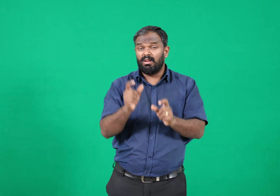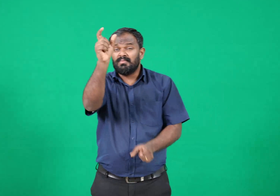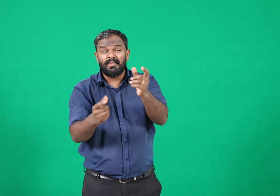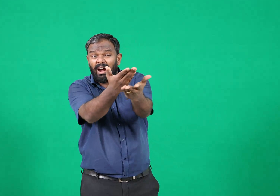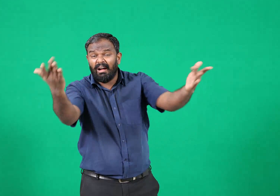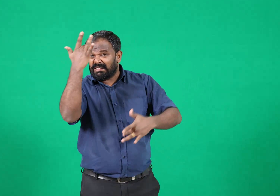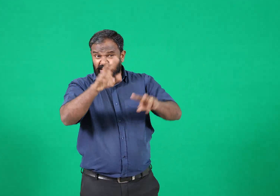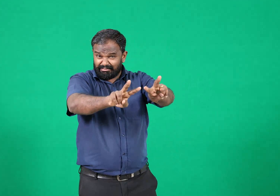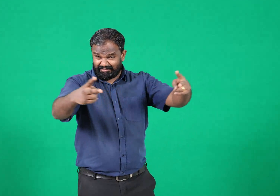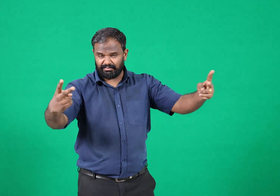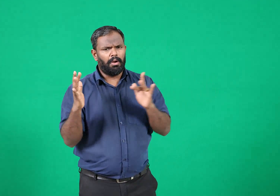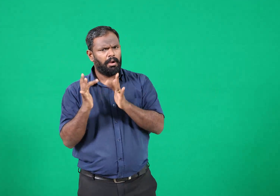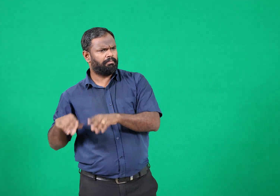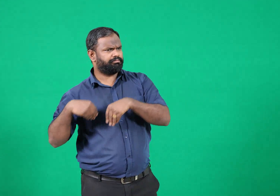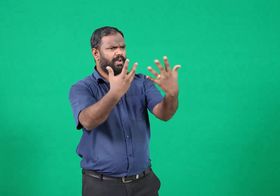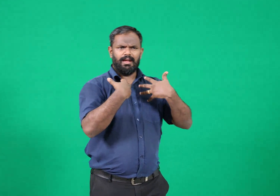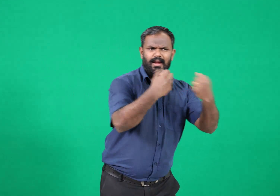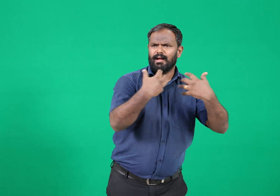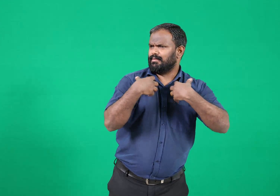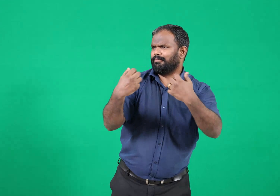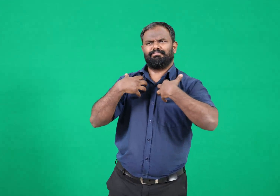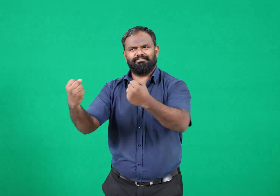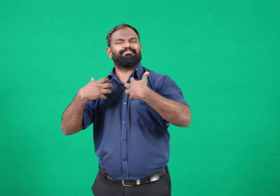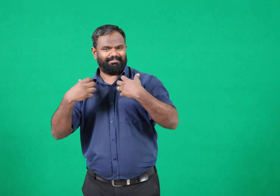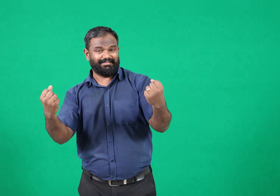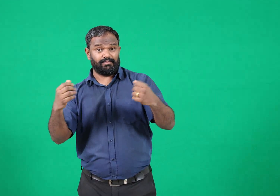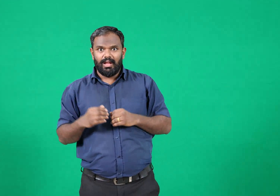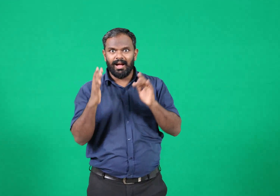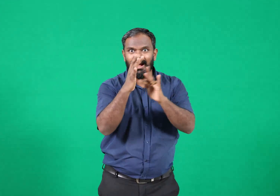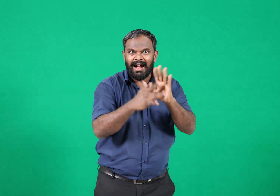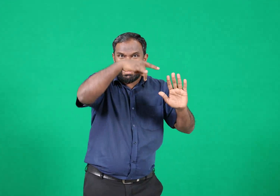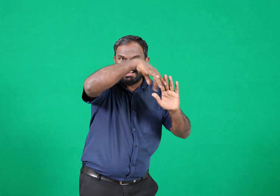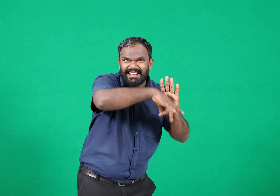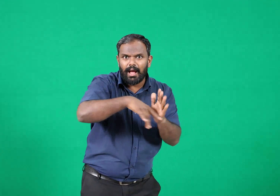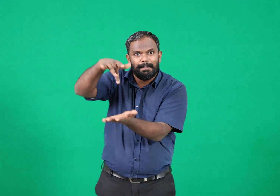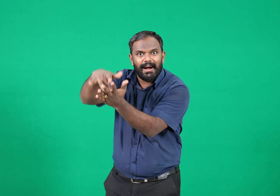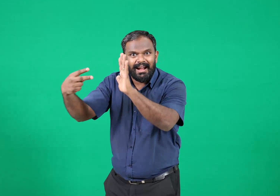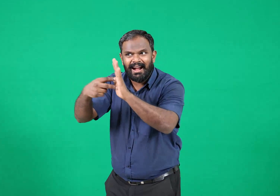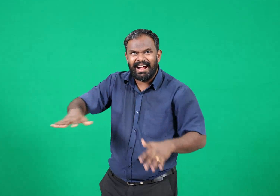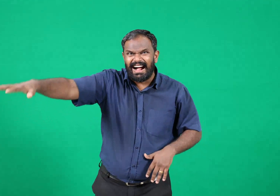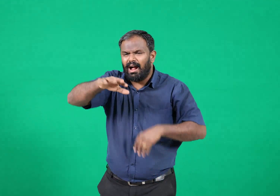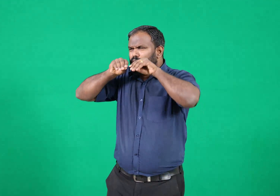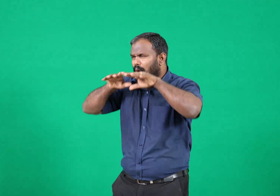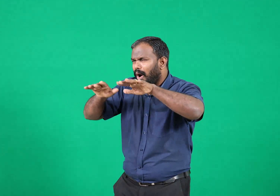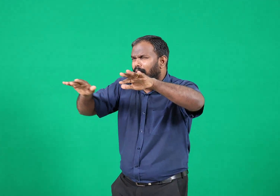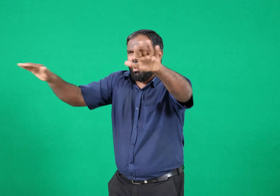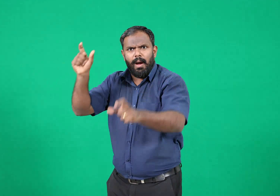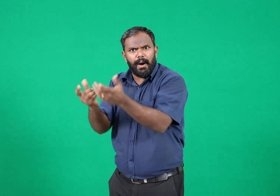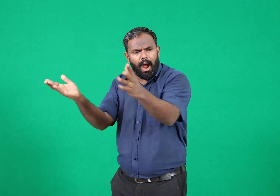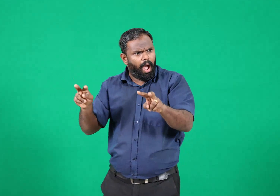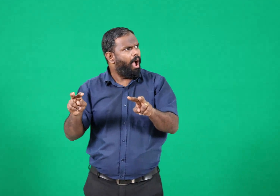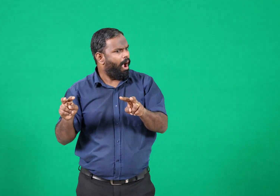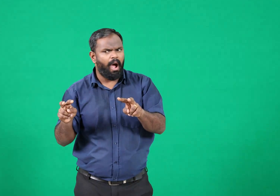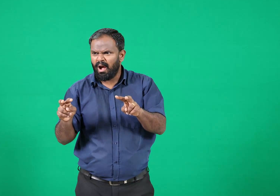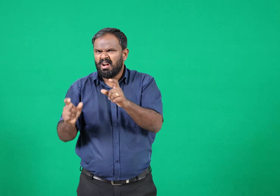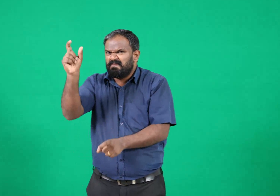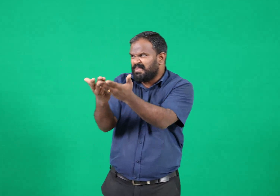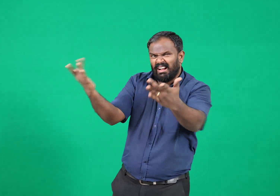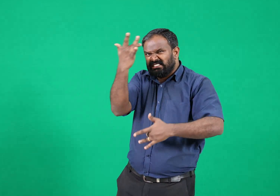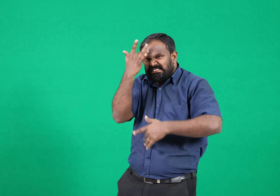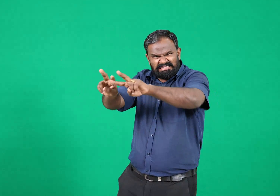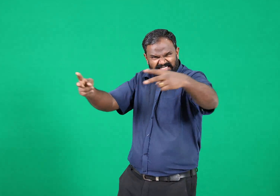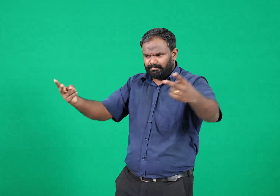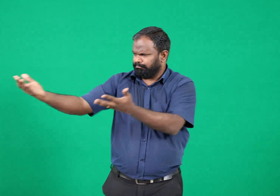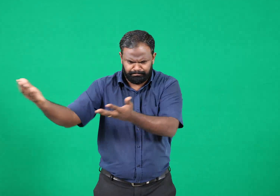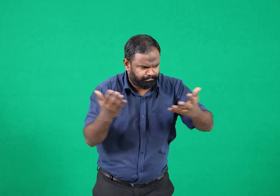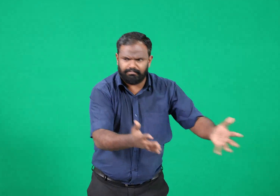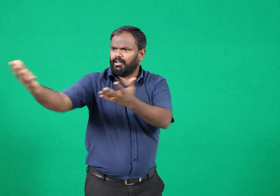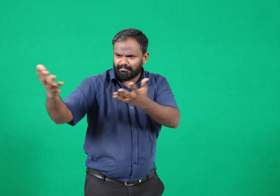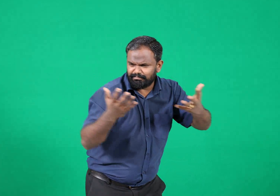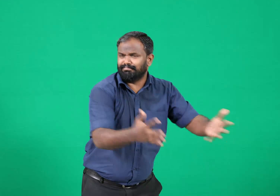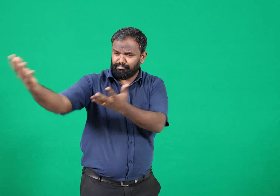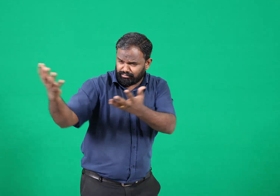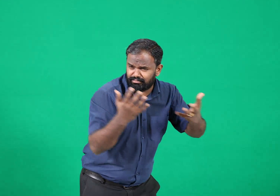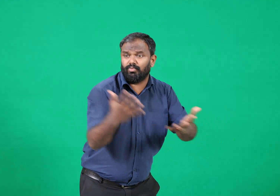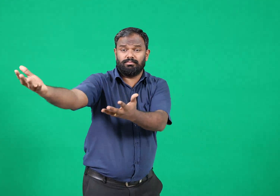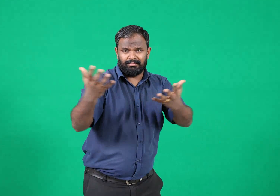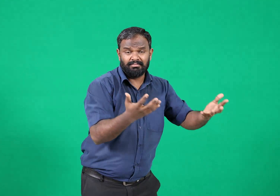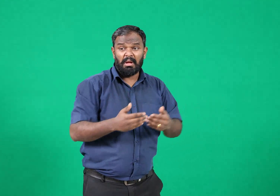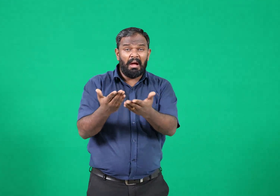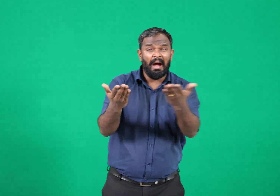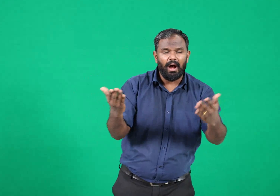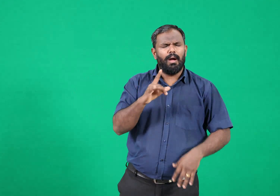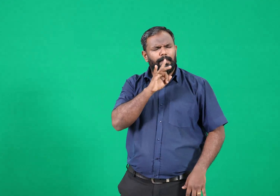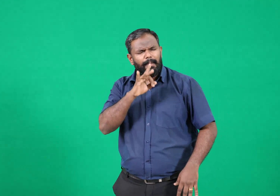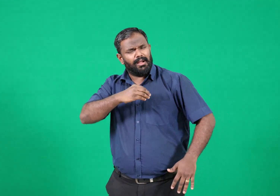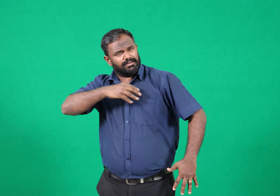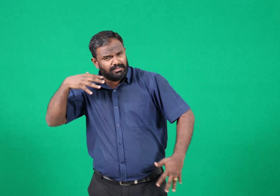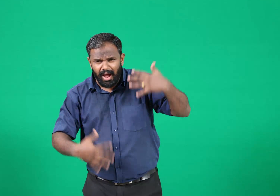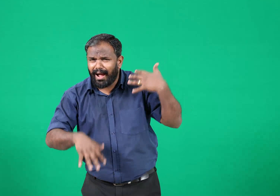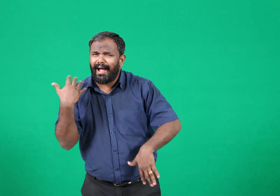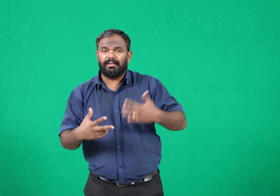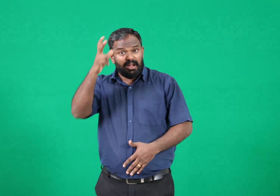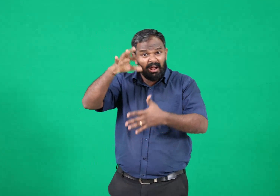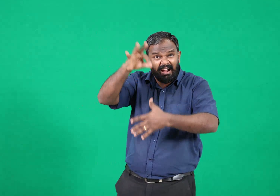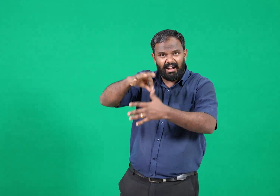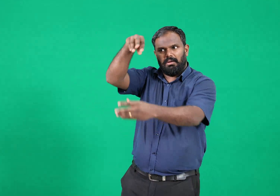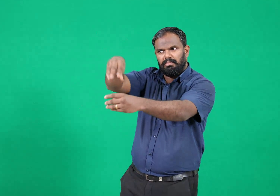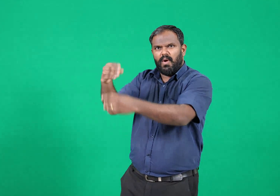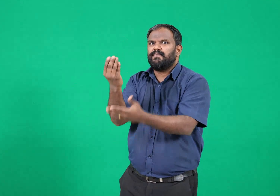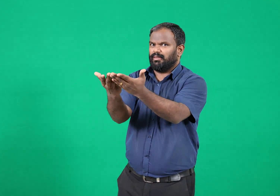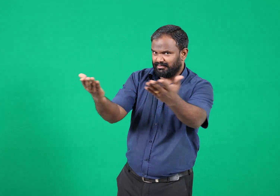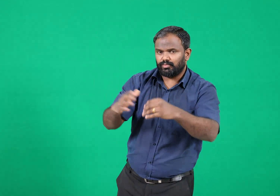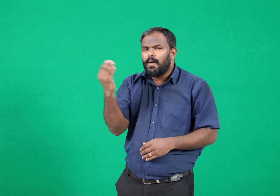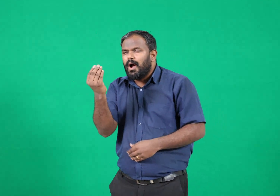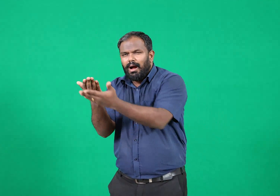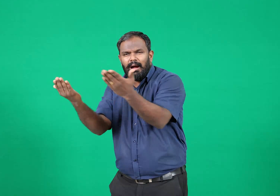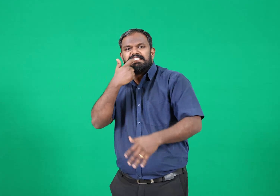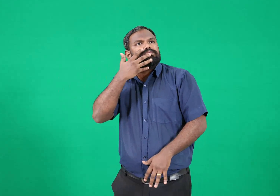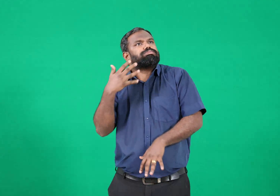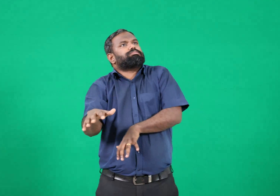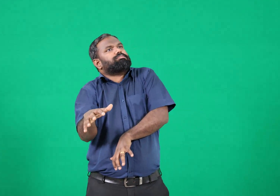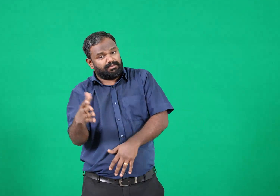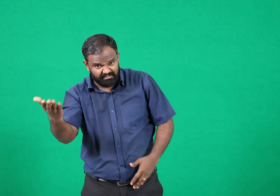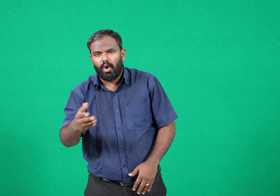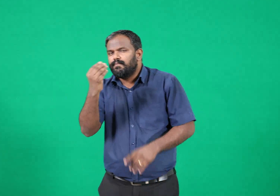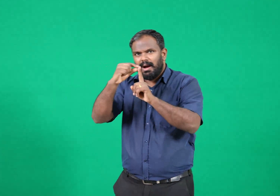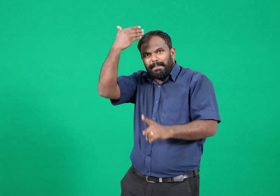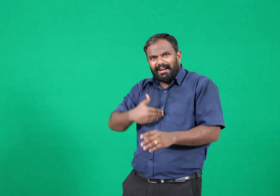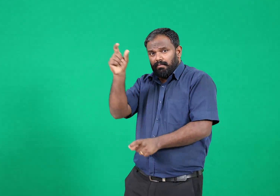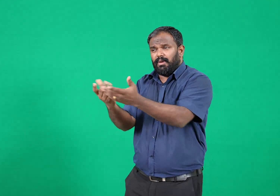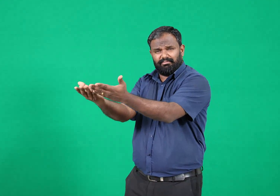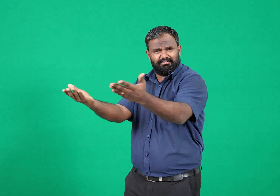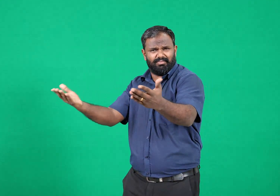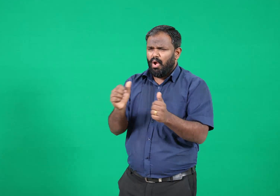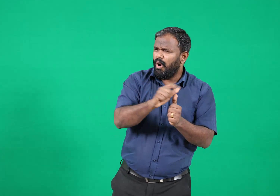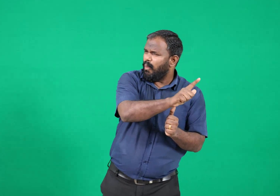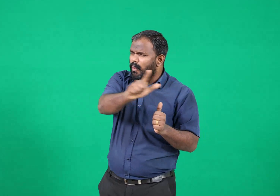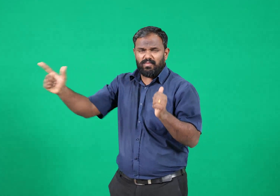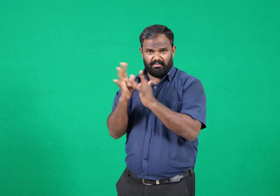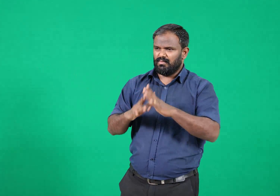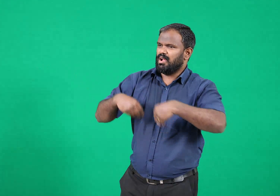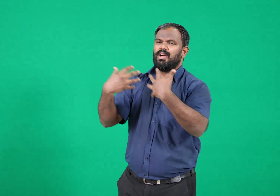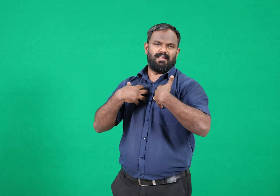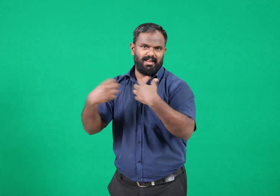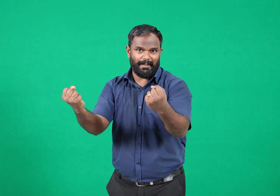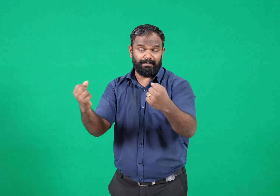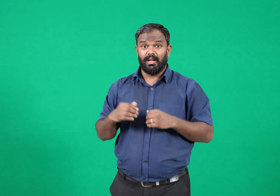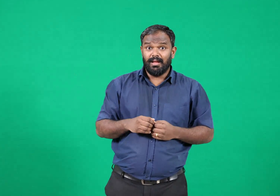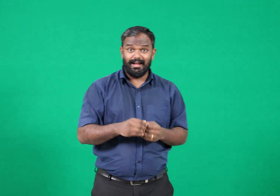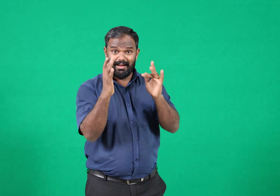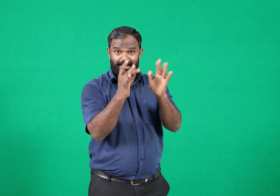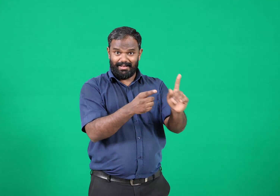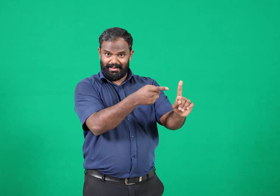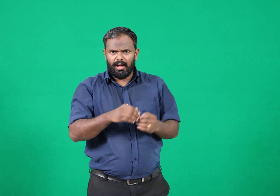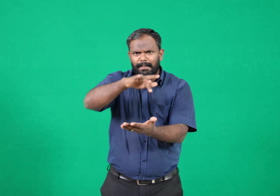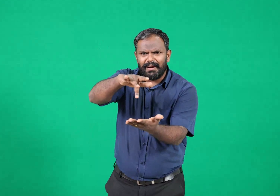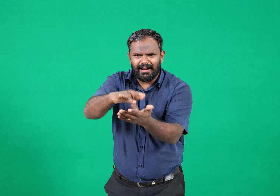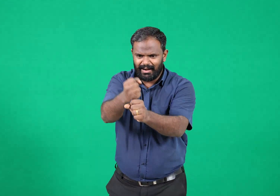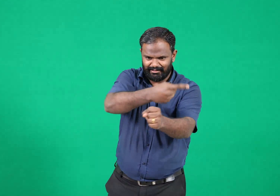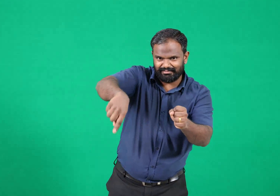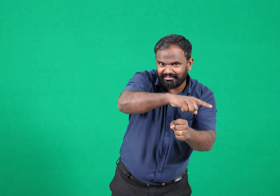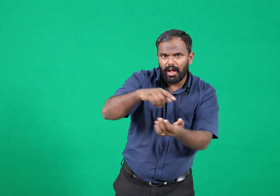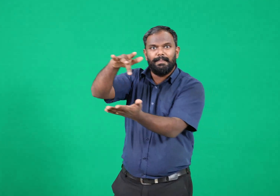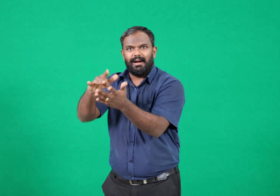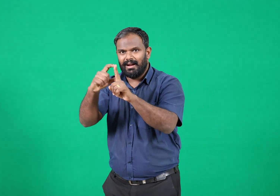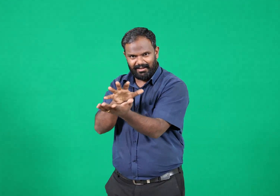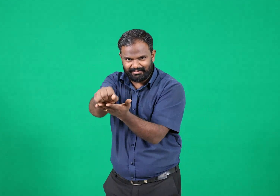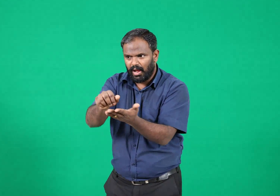News about Him spread all over Syria, and people brought to Him all who were ill with various diseases, those suffering acute pain, the demon-possessed, those having seizures, and the paralyzed- and He healed them.